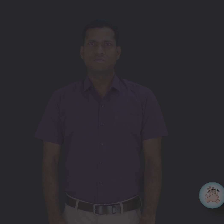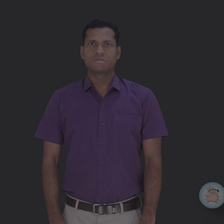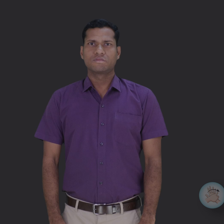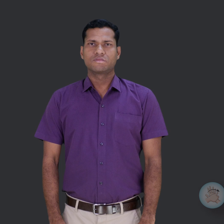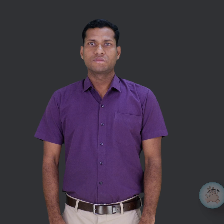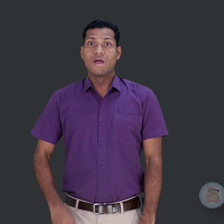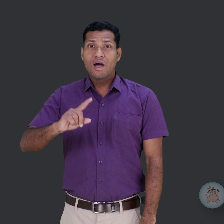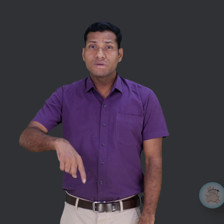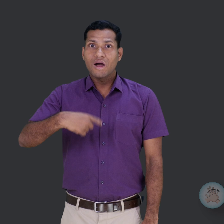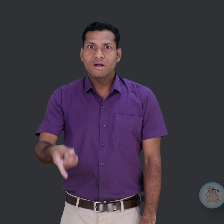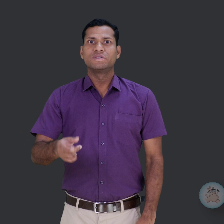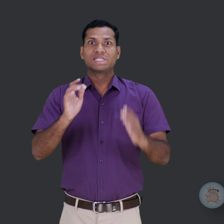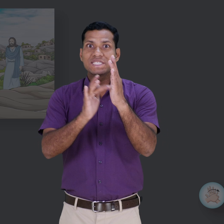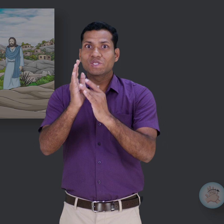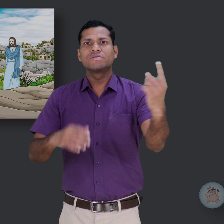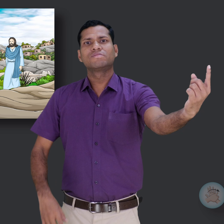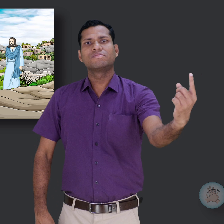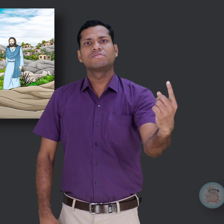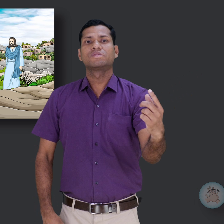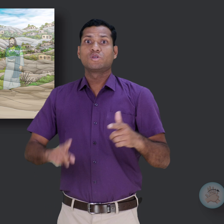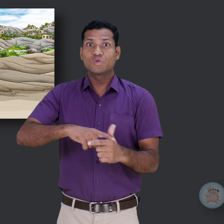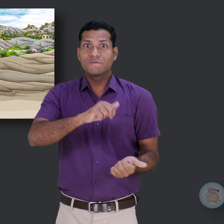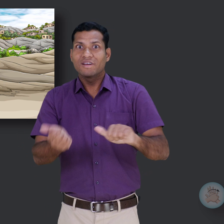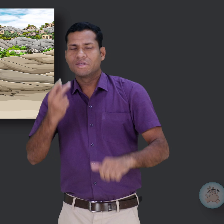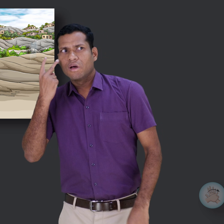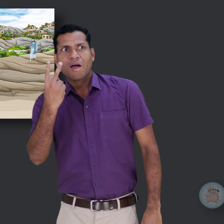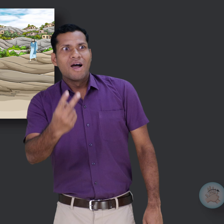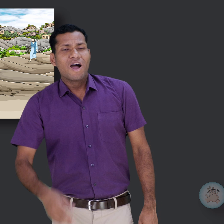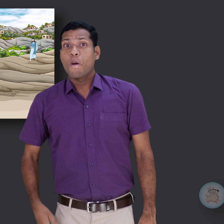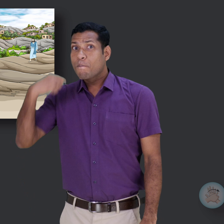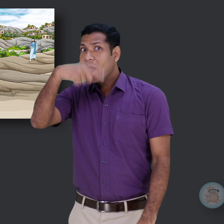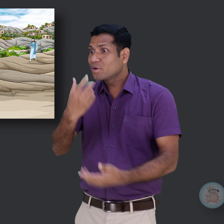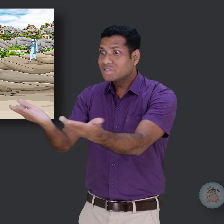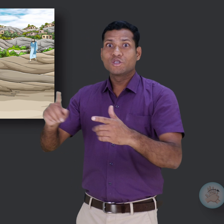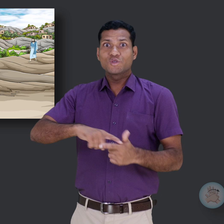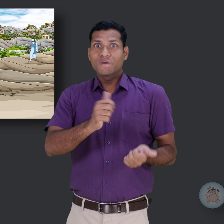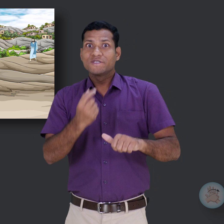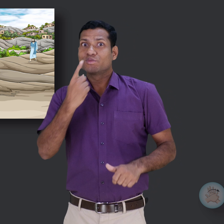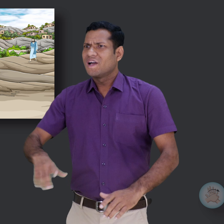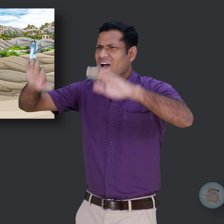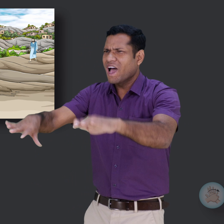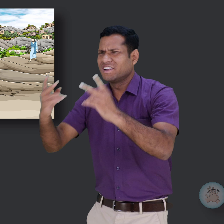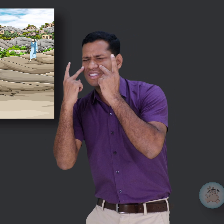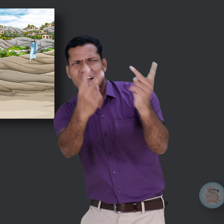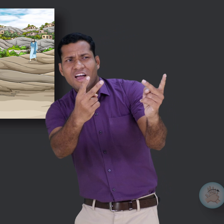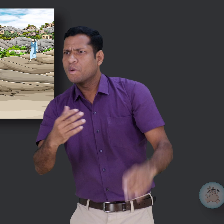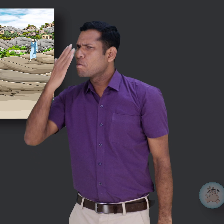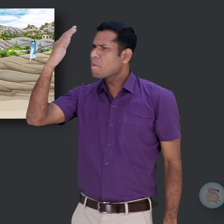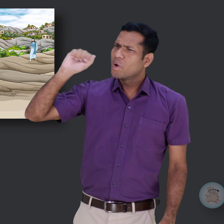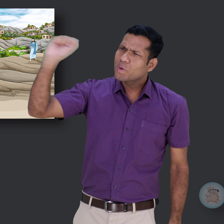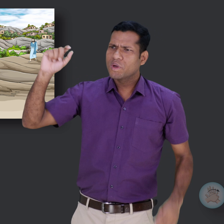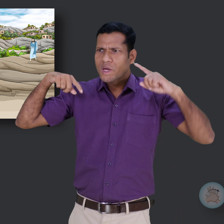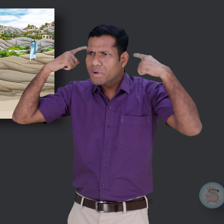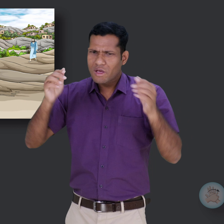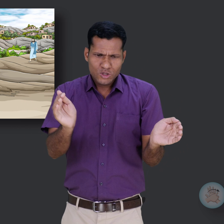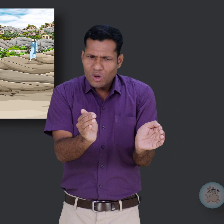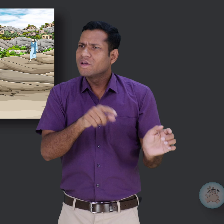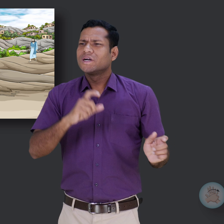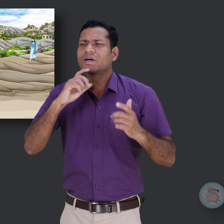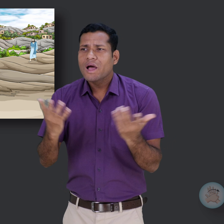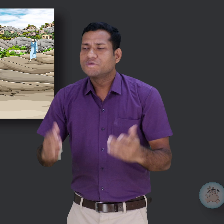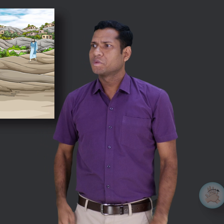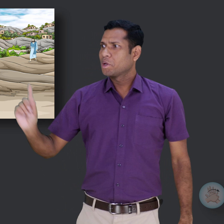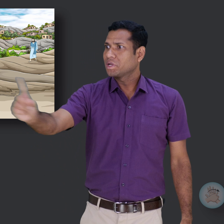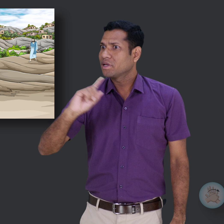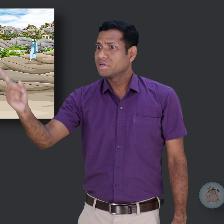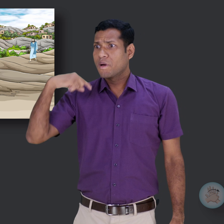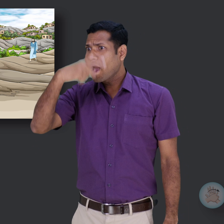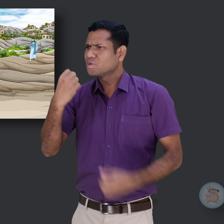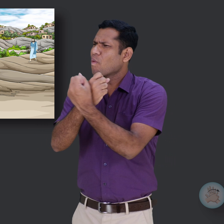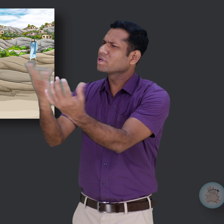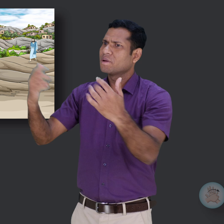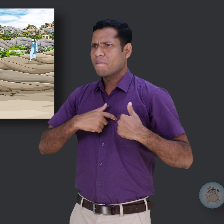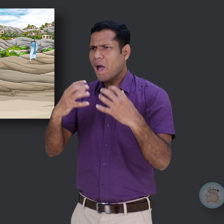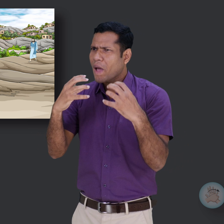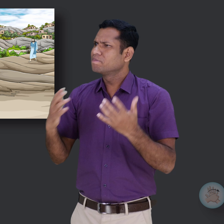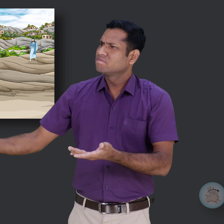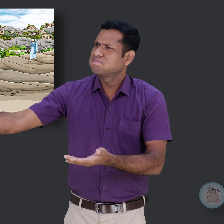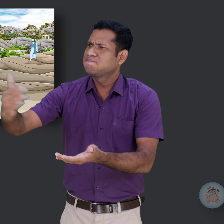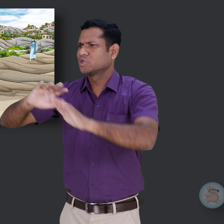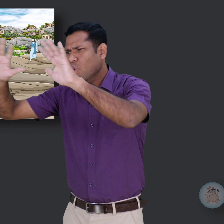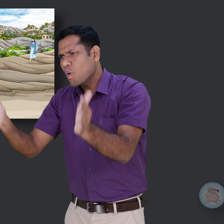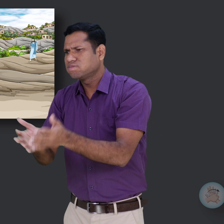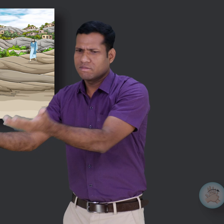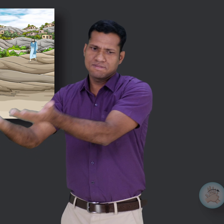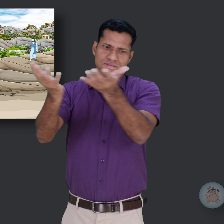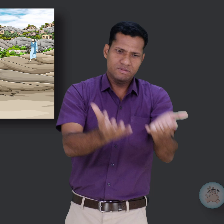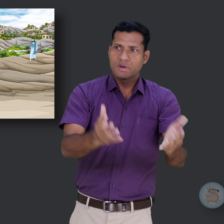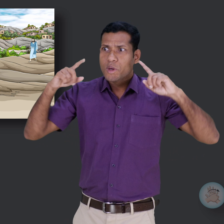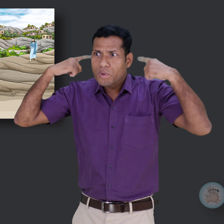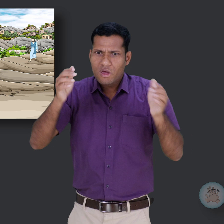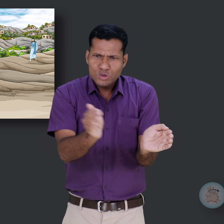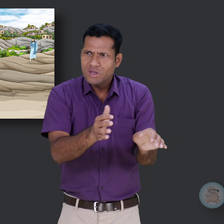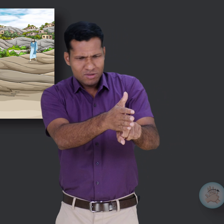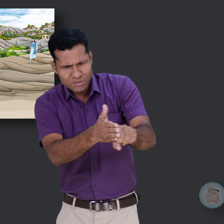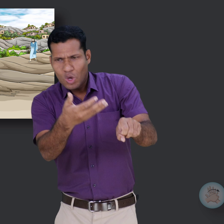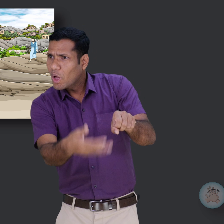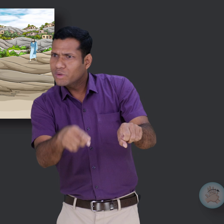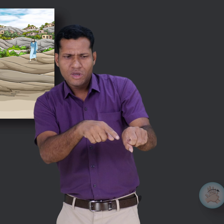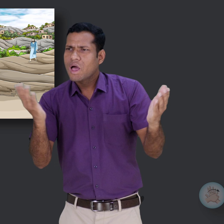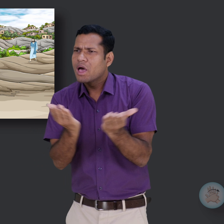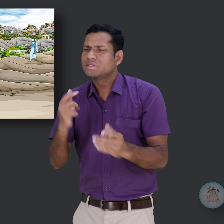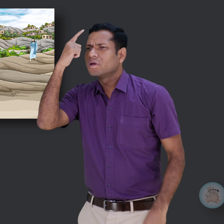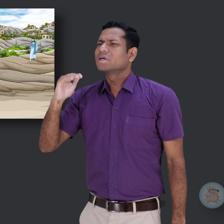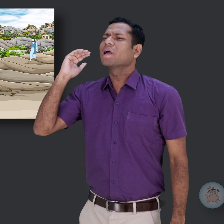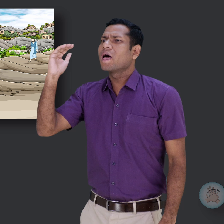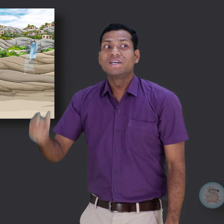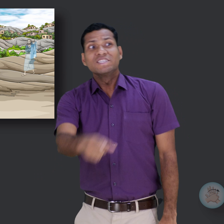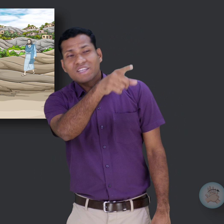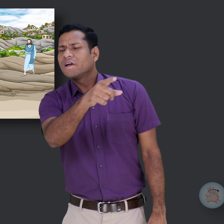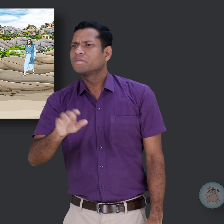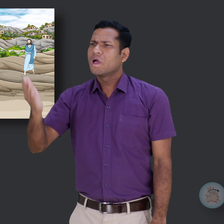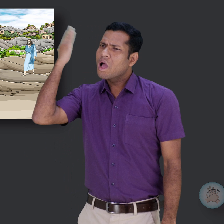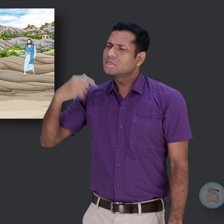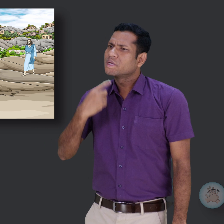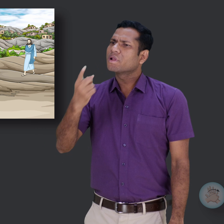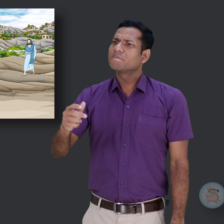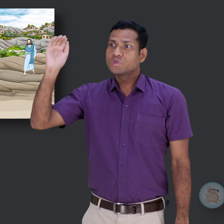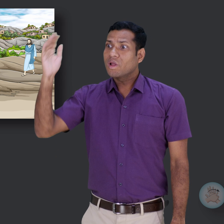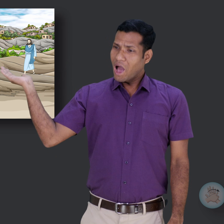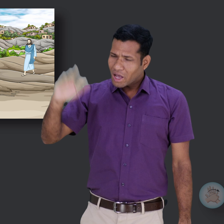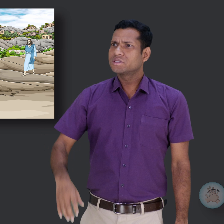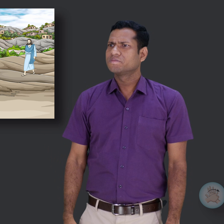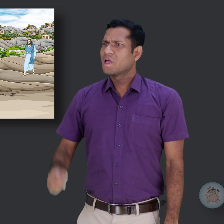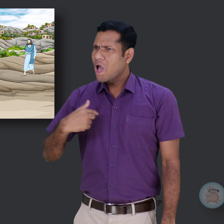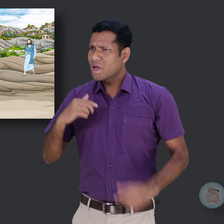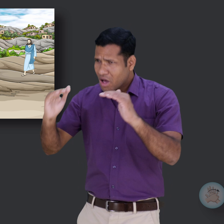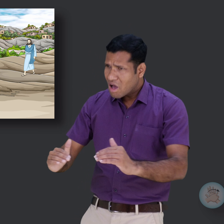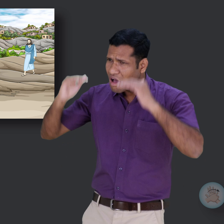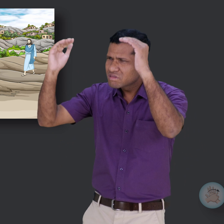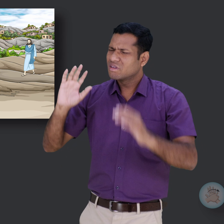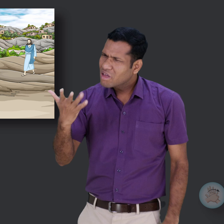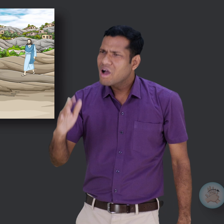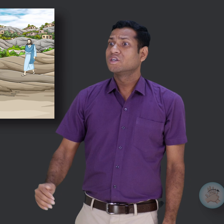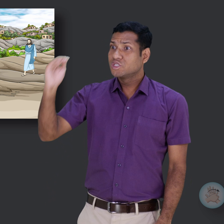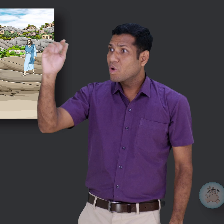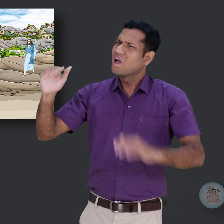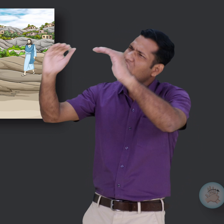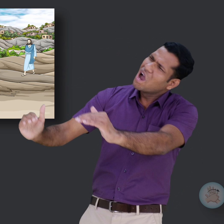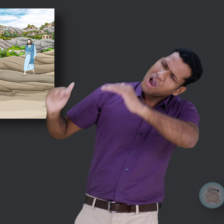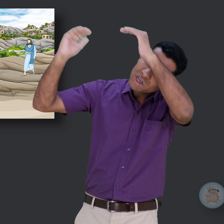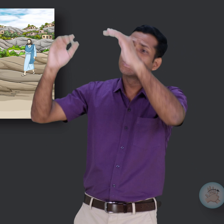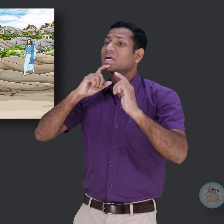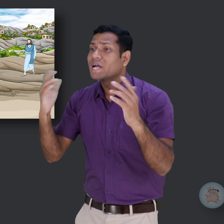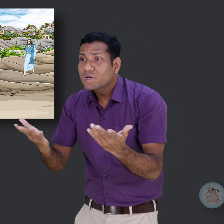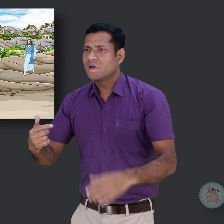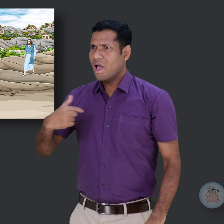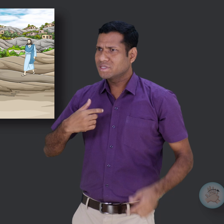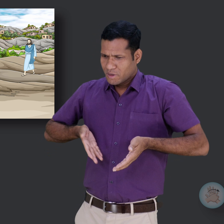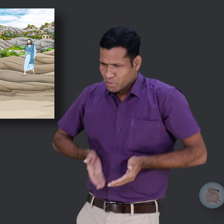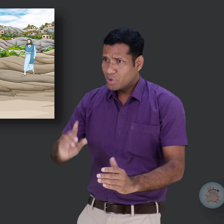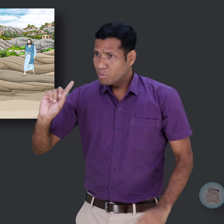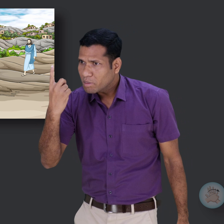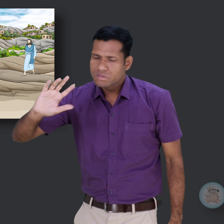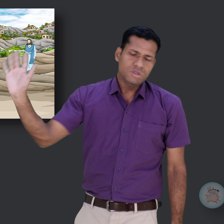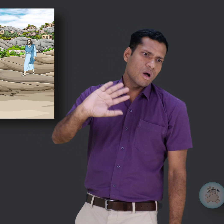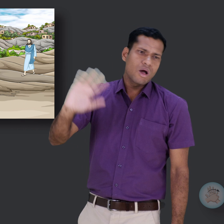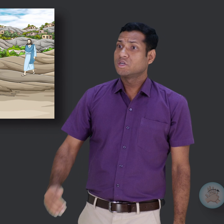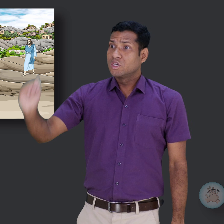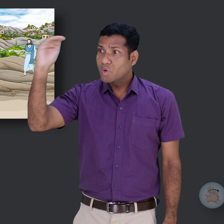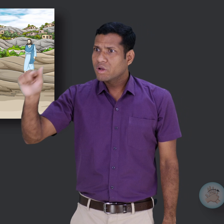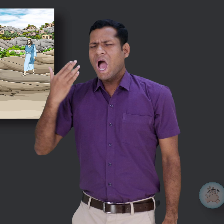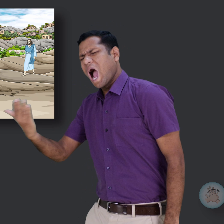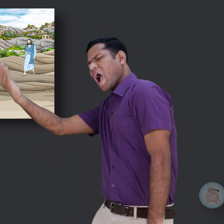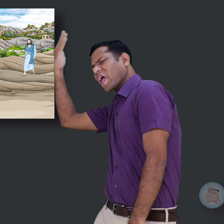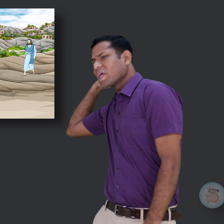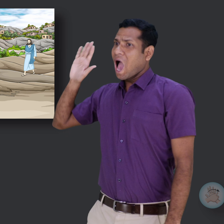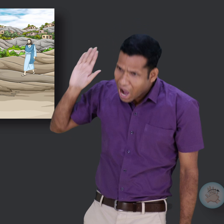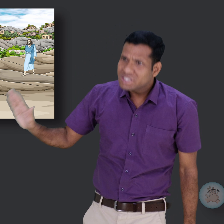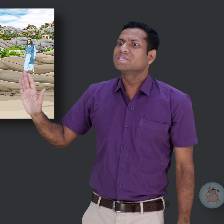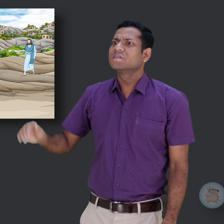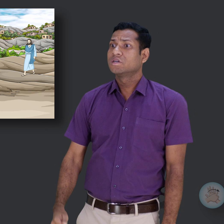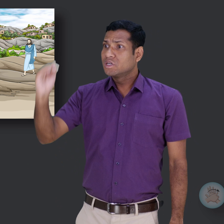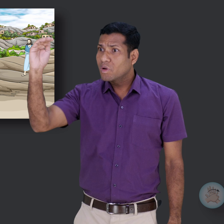The next day John saw Jesus coming toward him and said, “Look, the Lamb of God, who takes away the sin of the world! This is He of whom I said, ‘A man who comes after me has surpassed me because He was before me.’